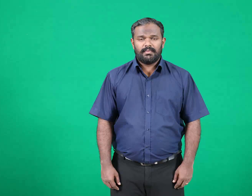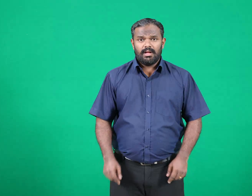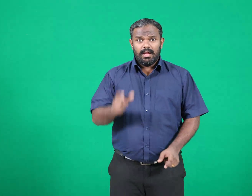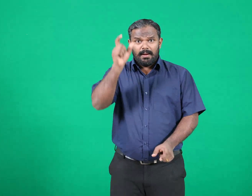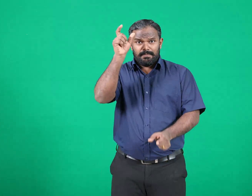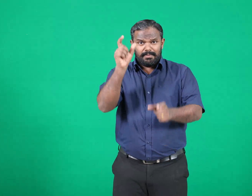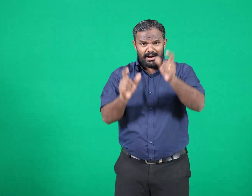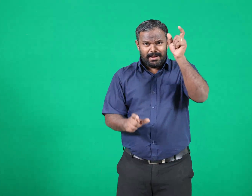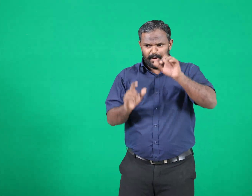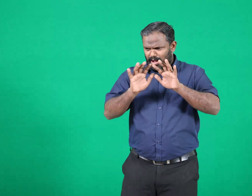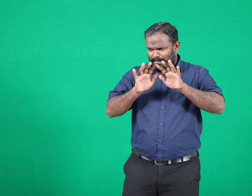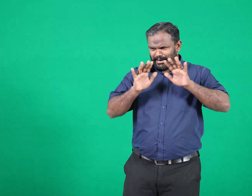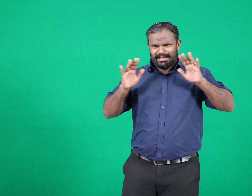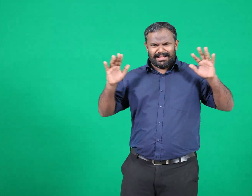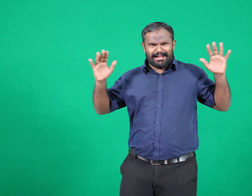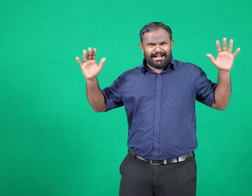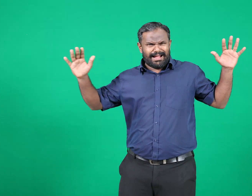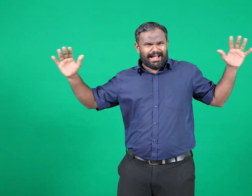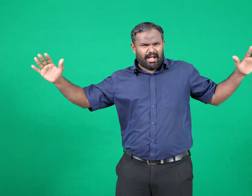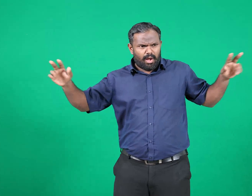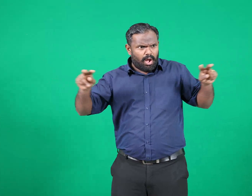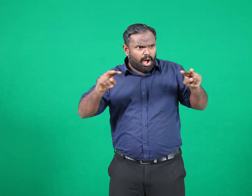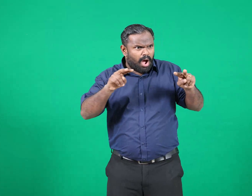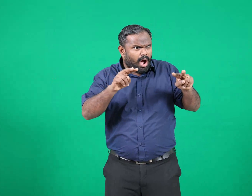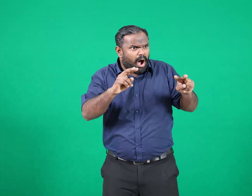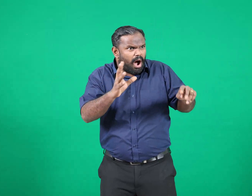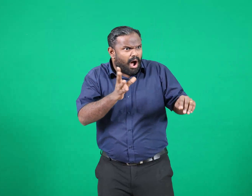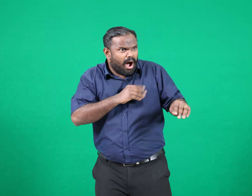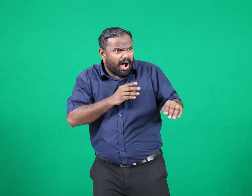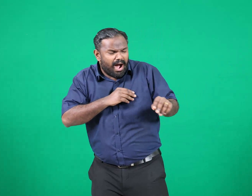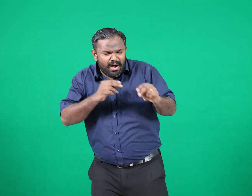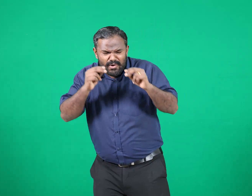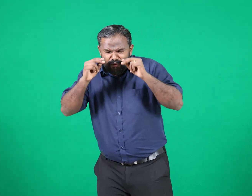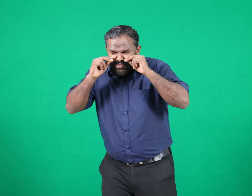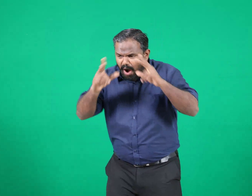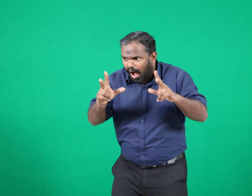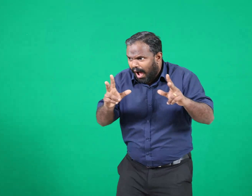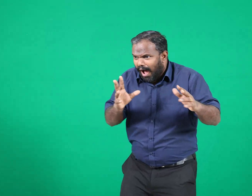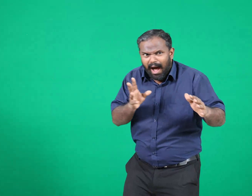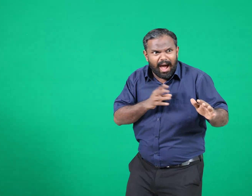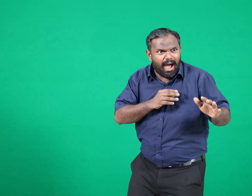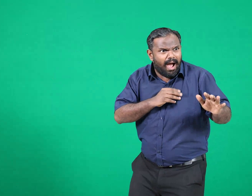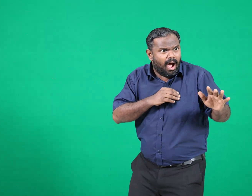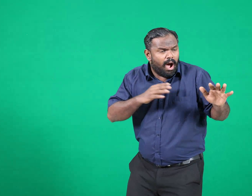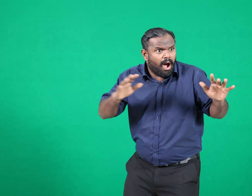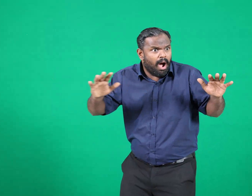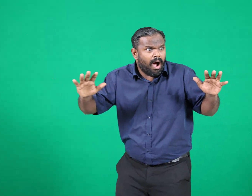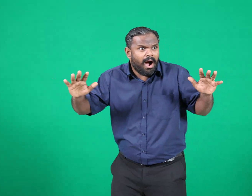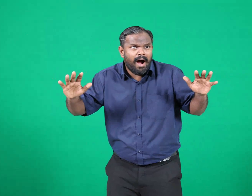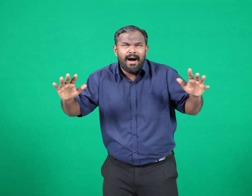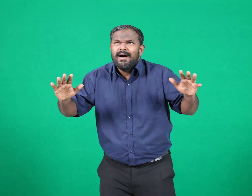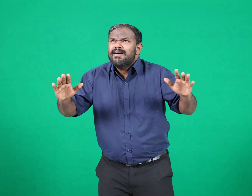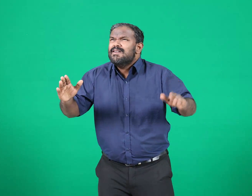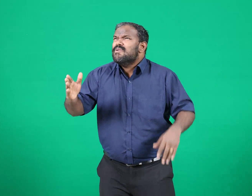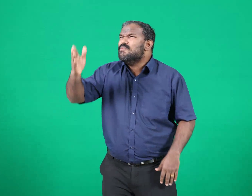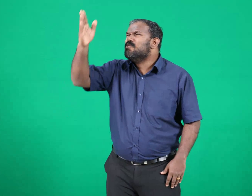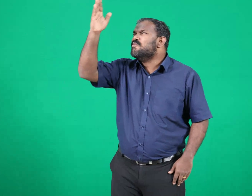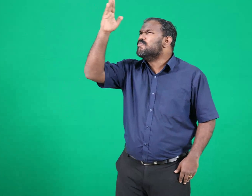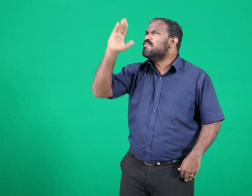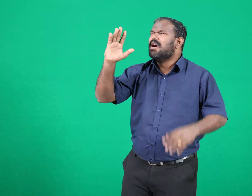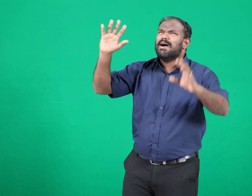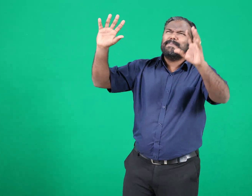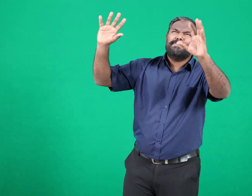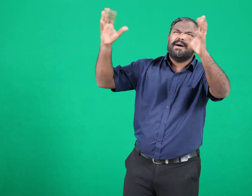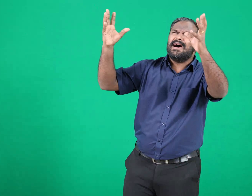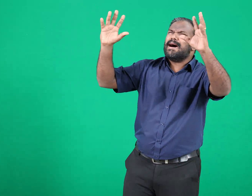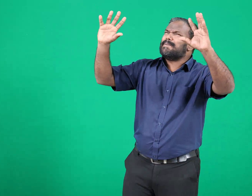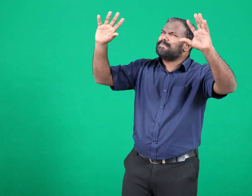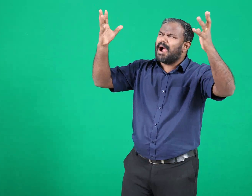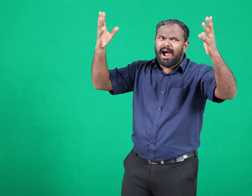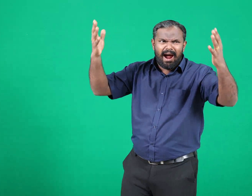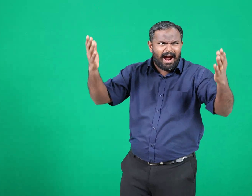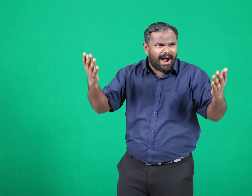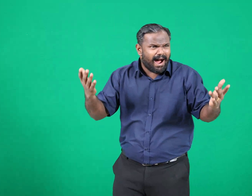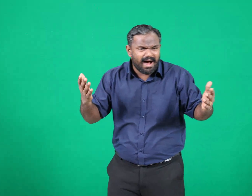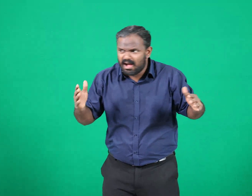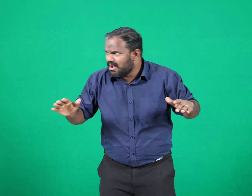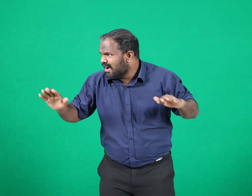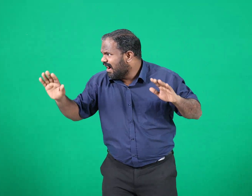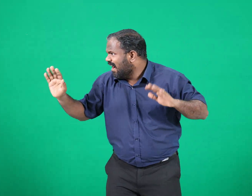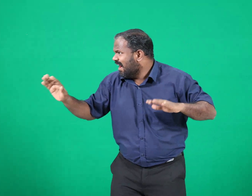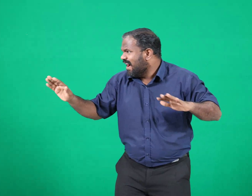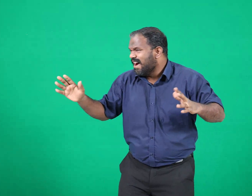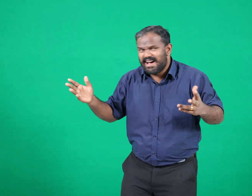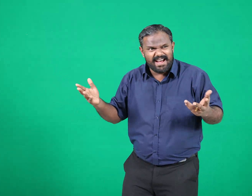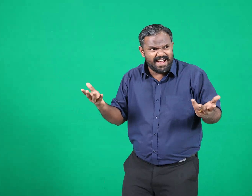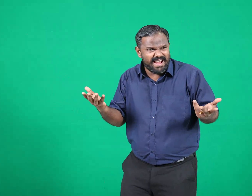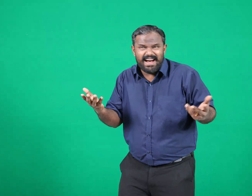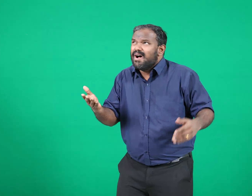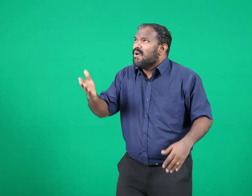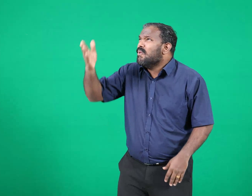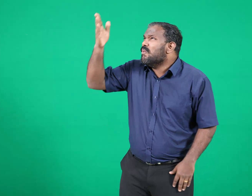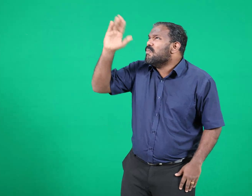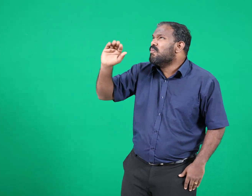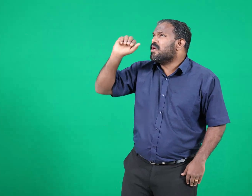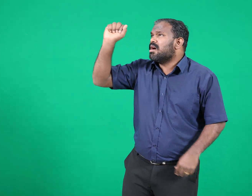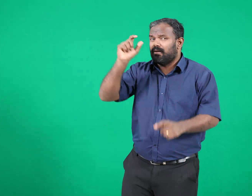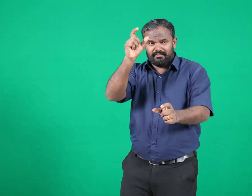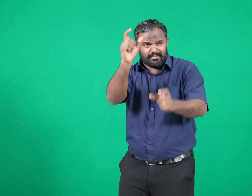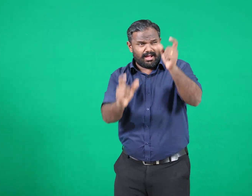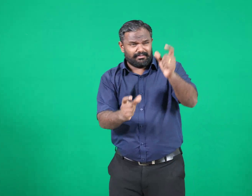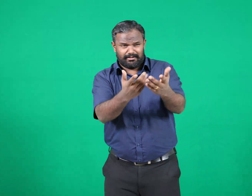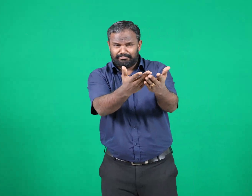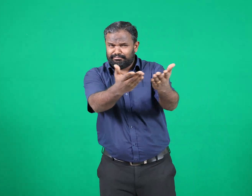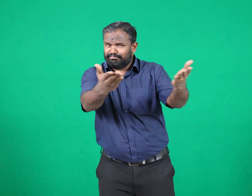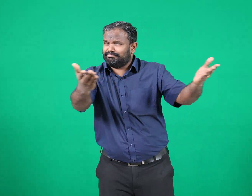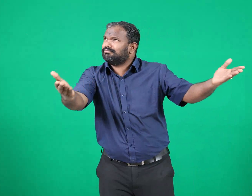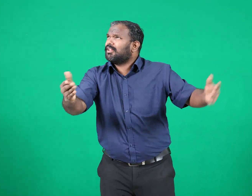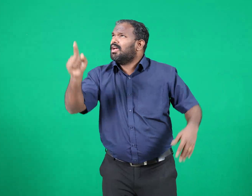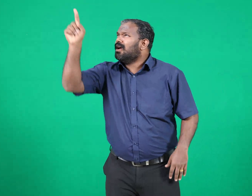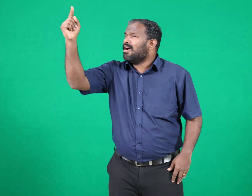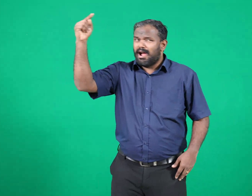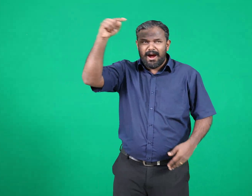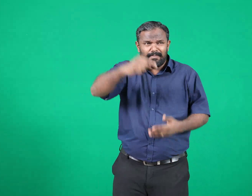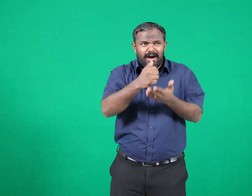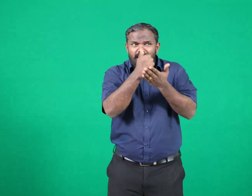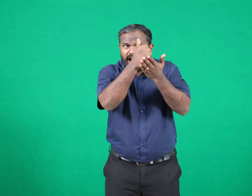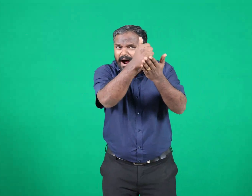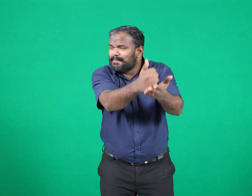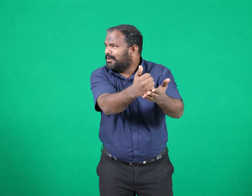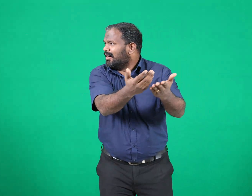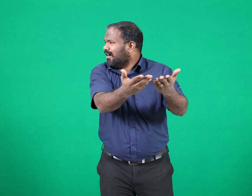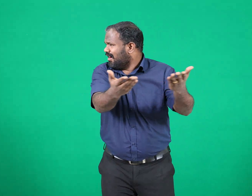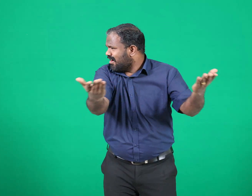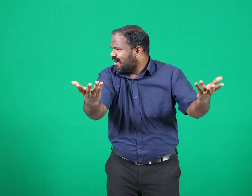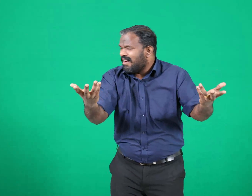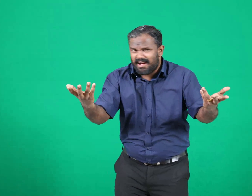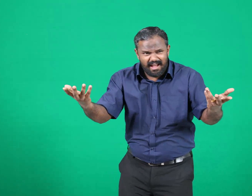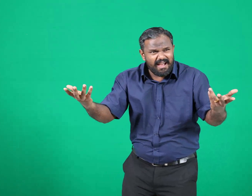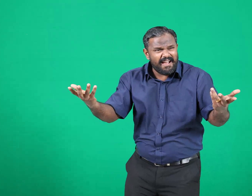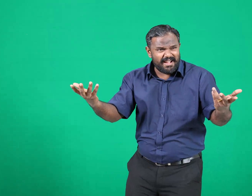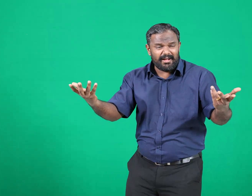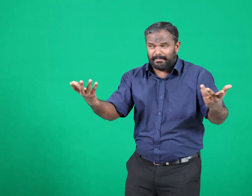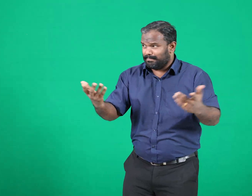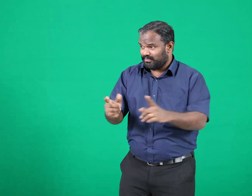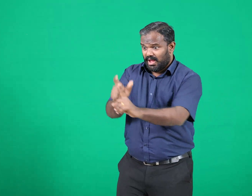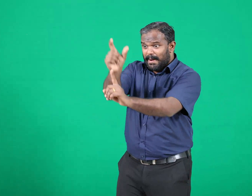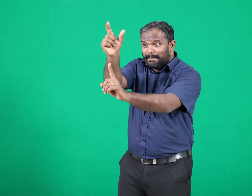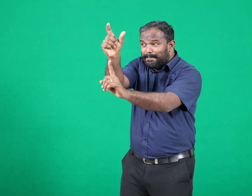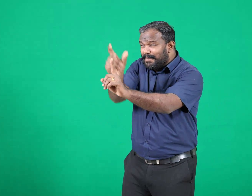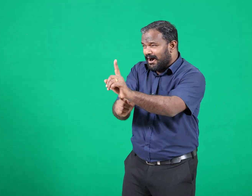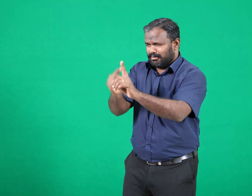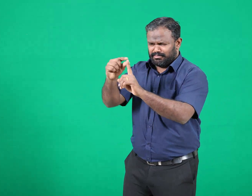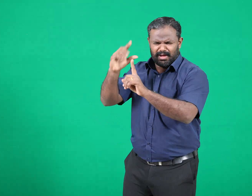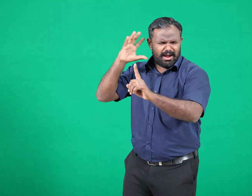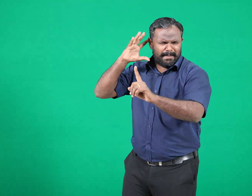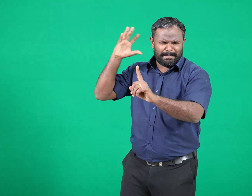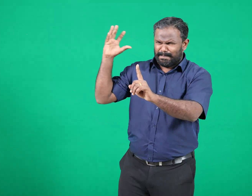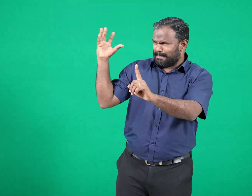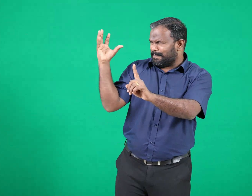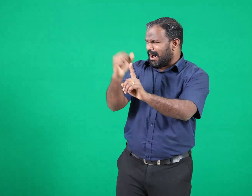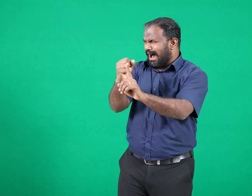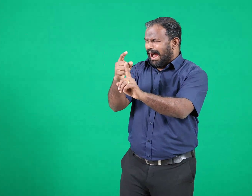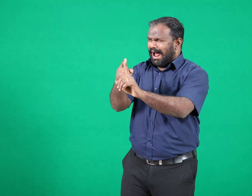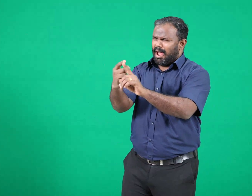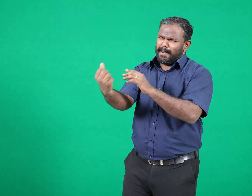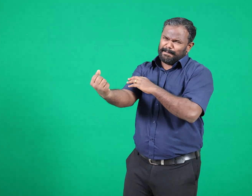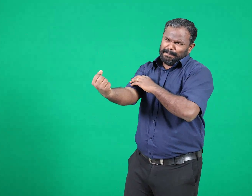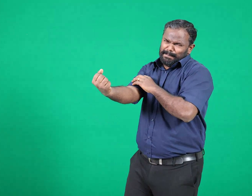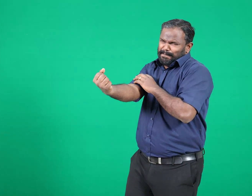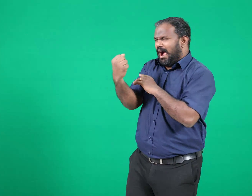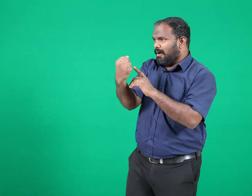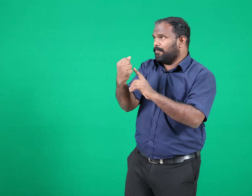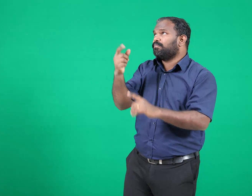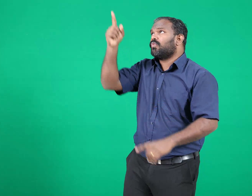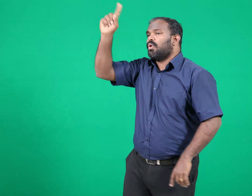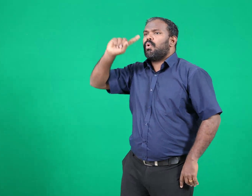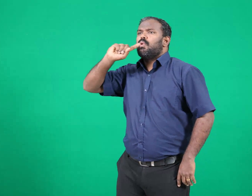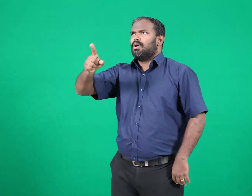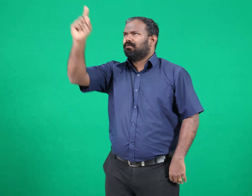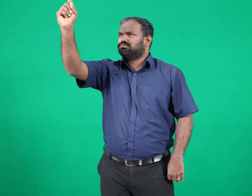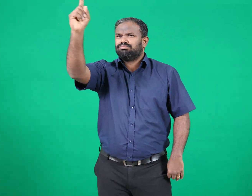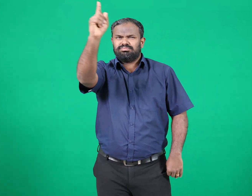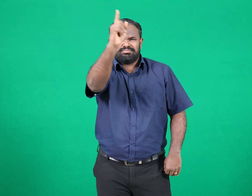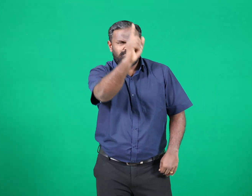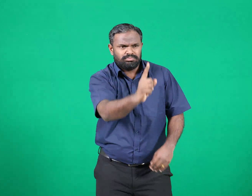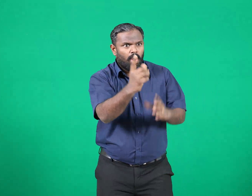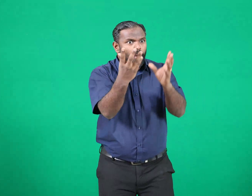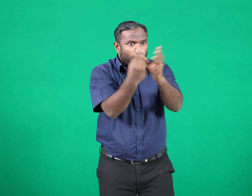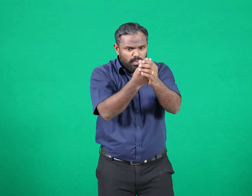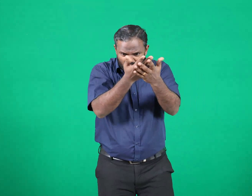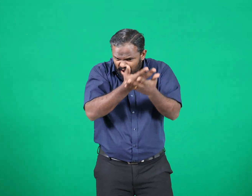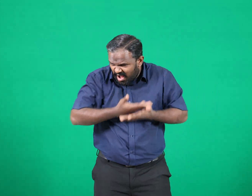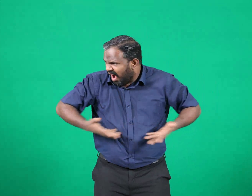A sense of awe swept over all of them, and they glorified God. " A great prophet has appeared among us!" they said.